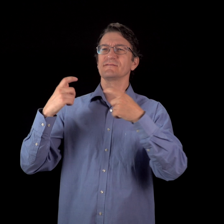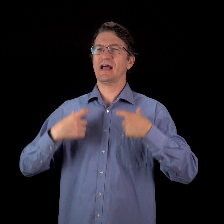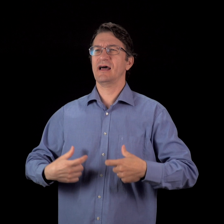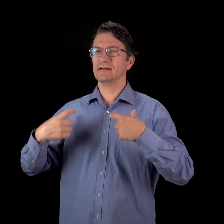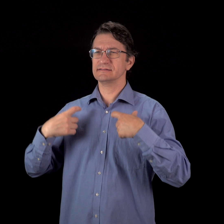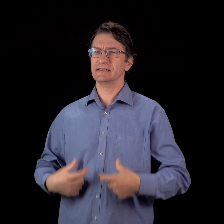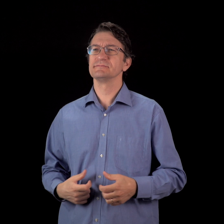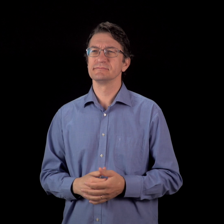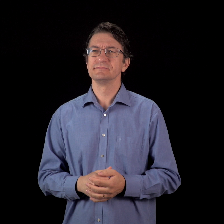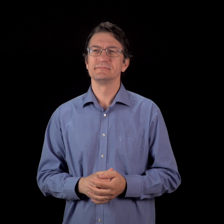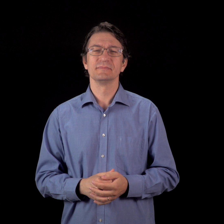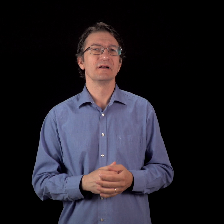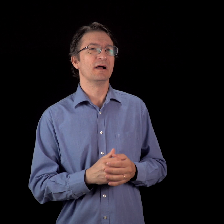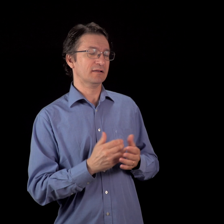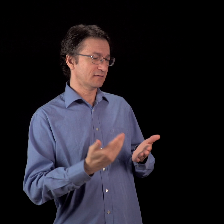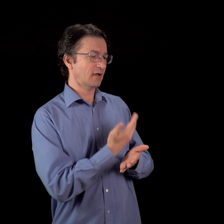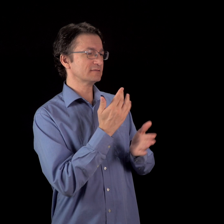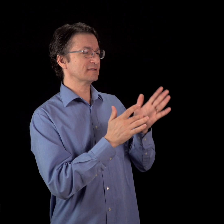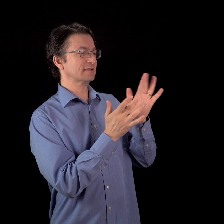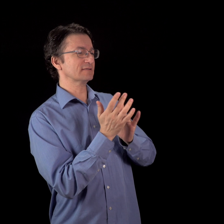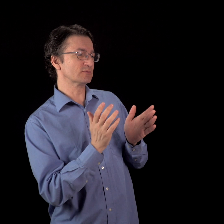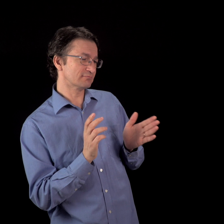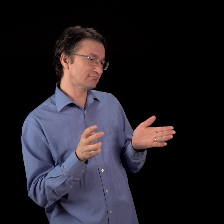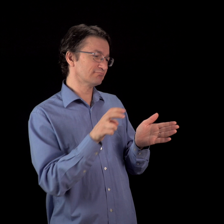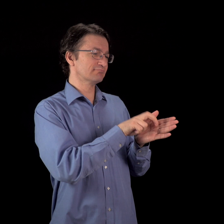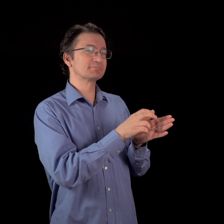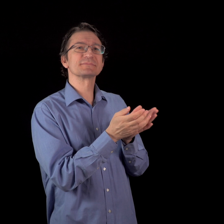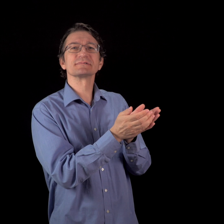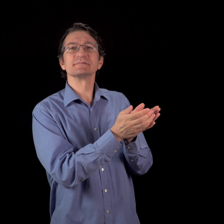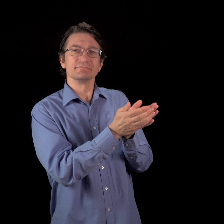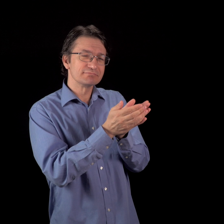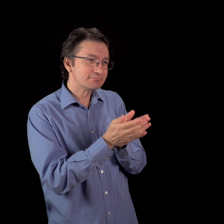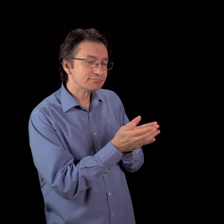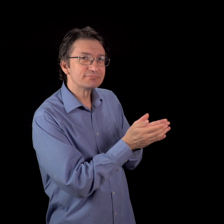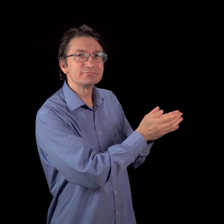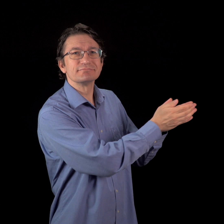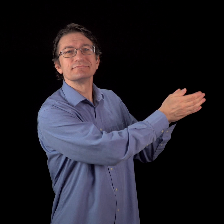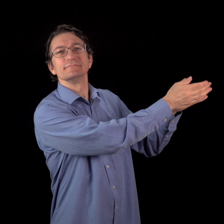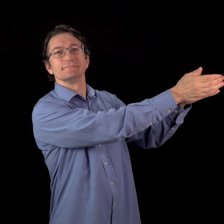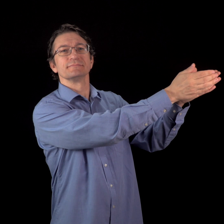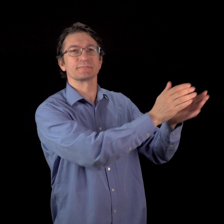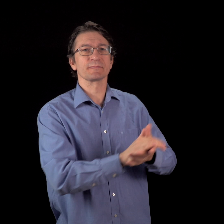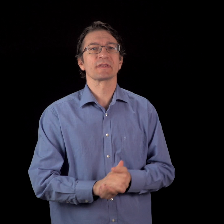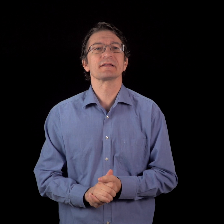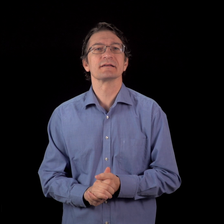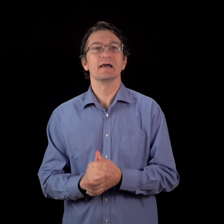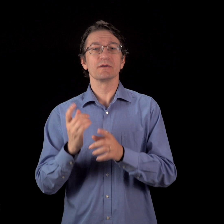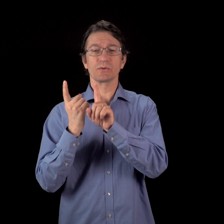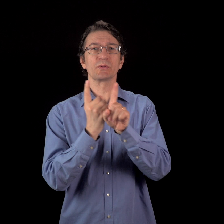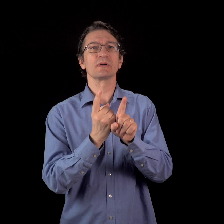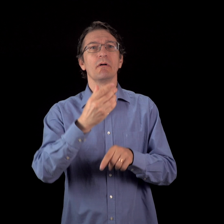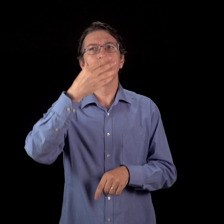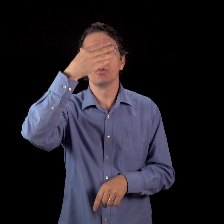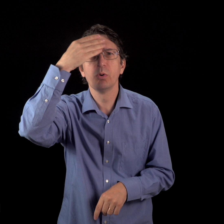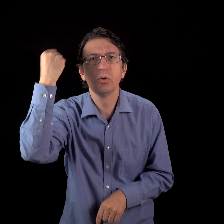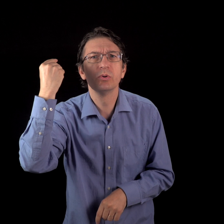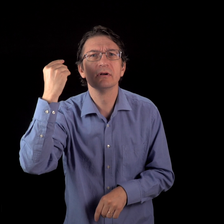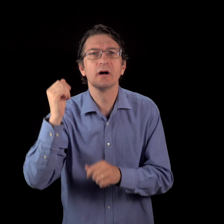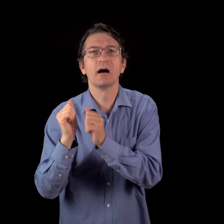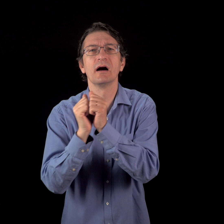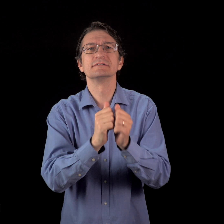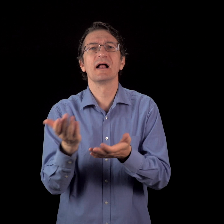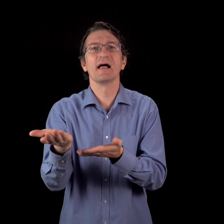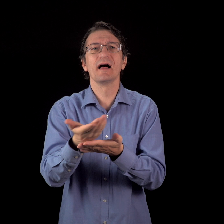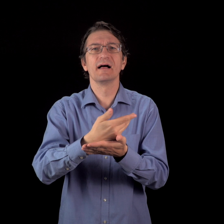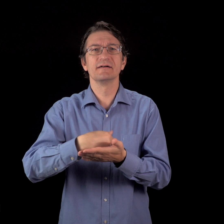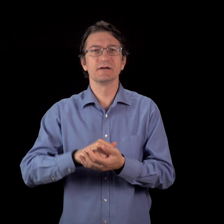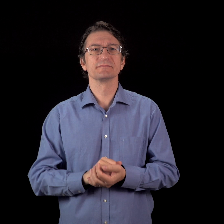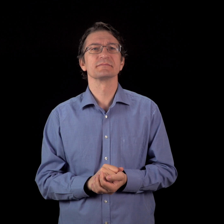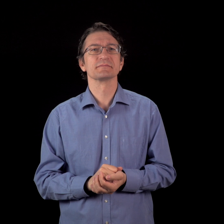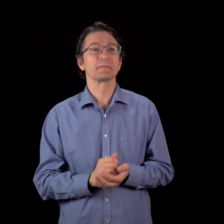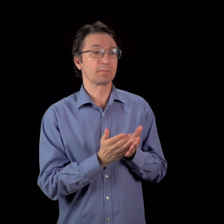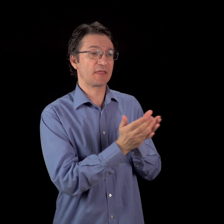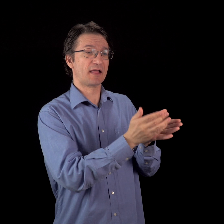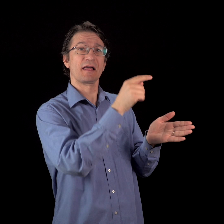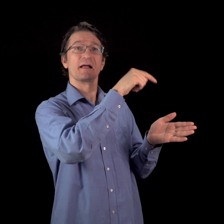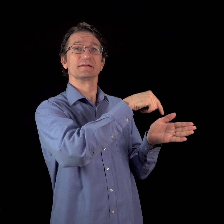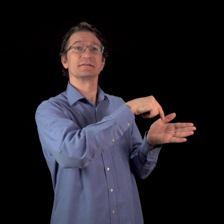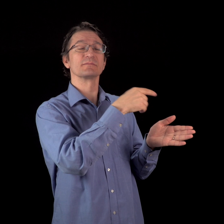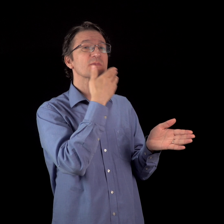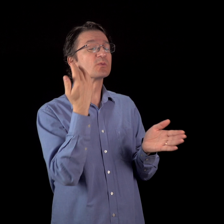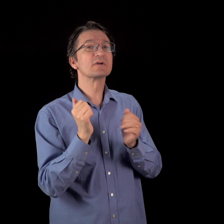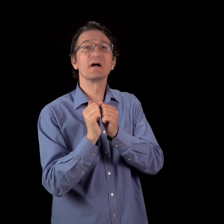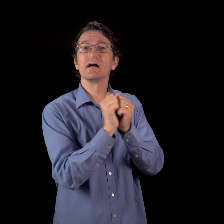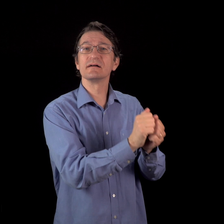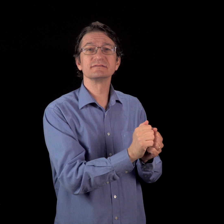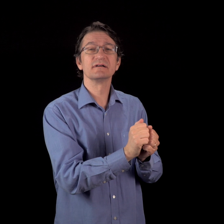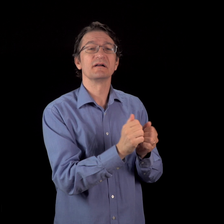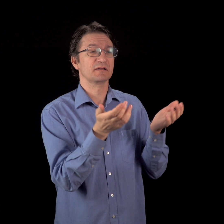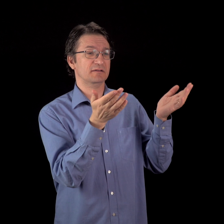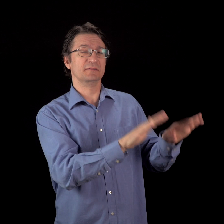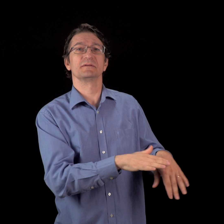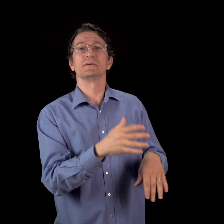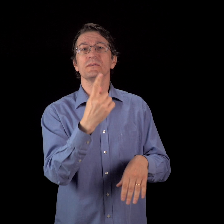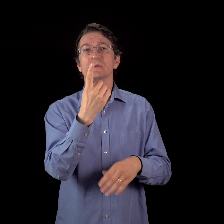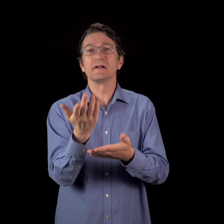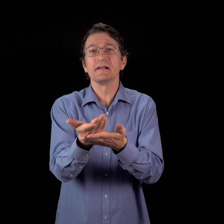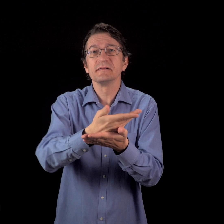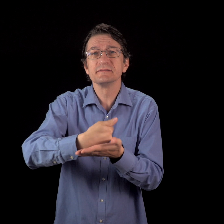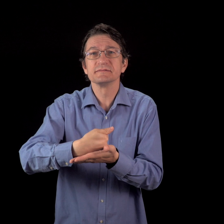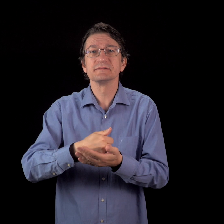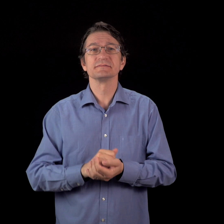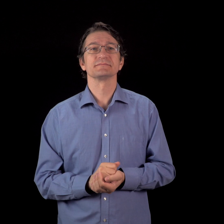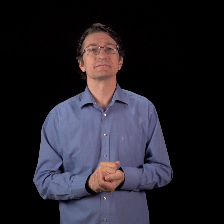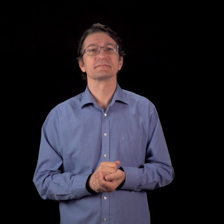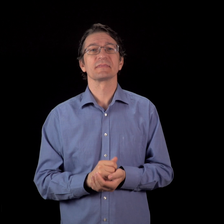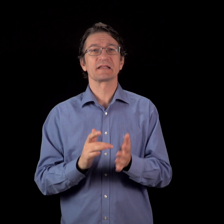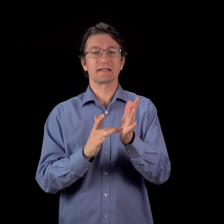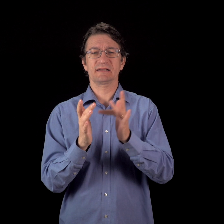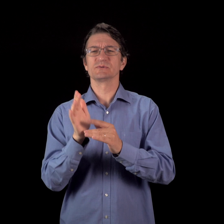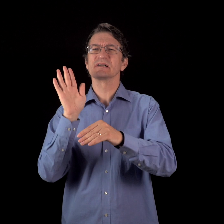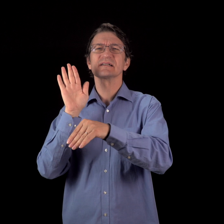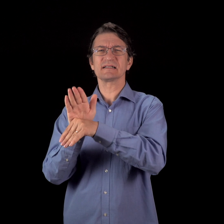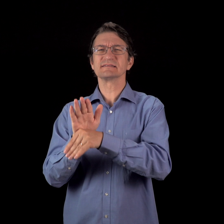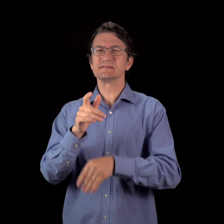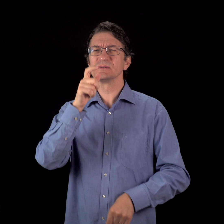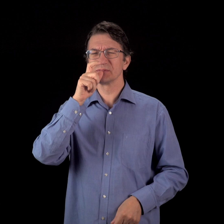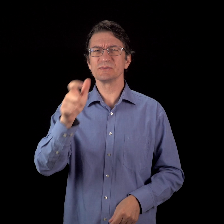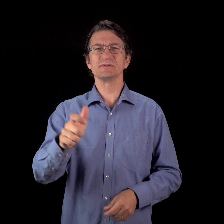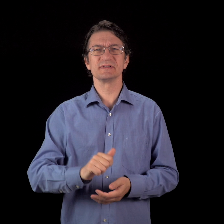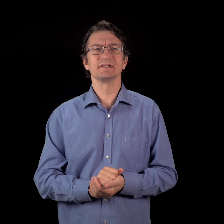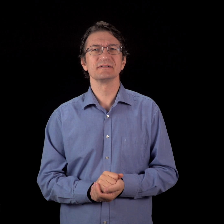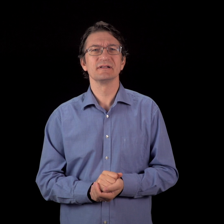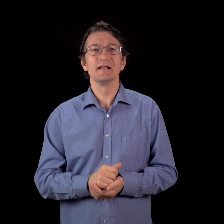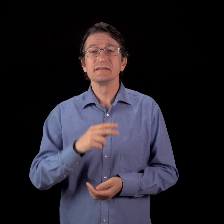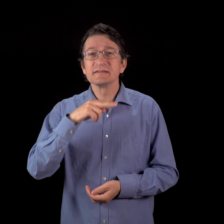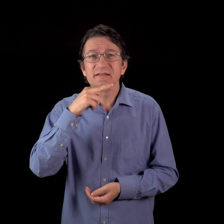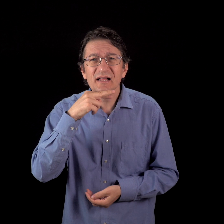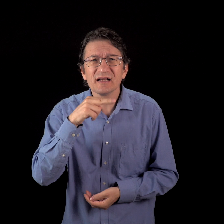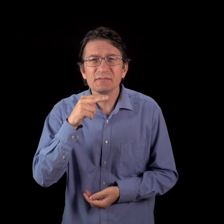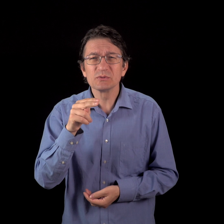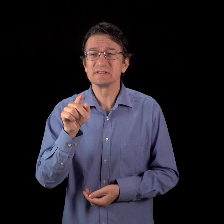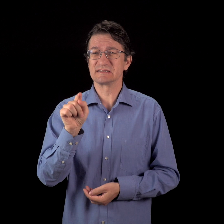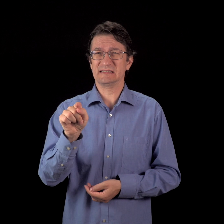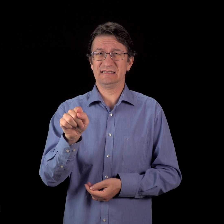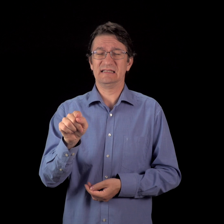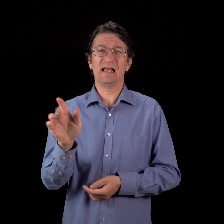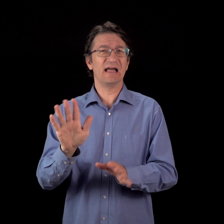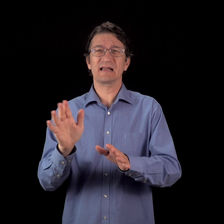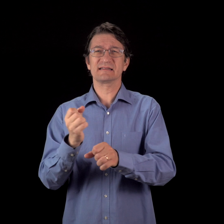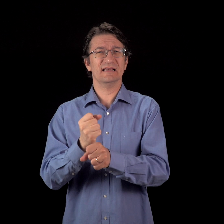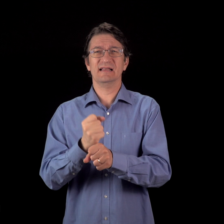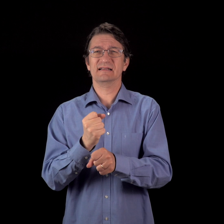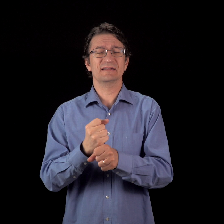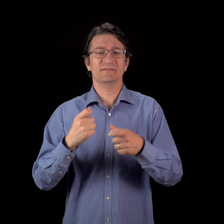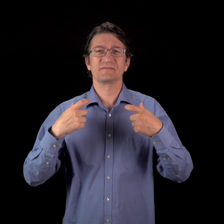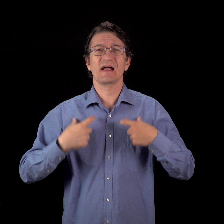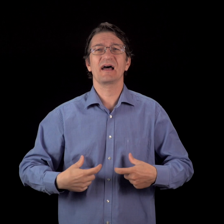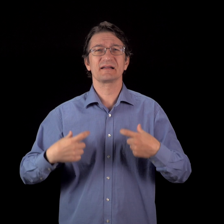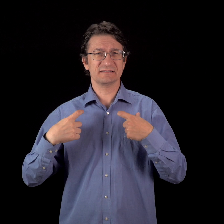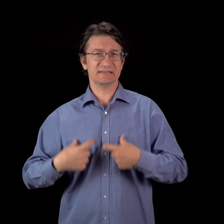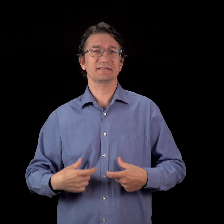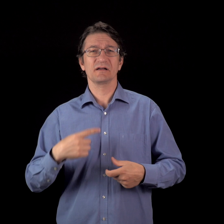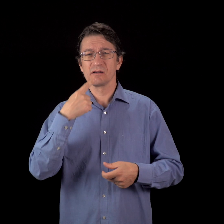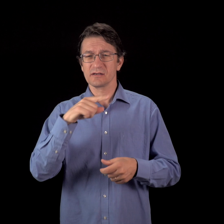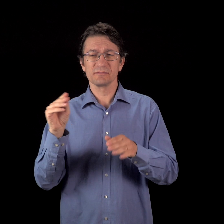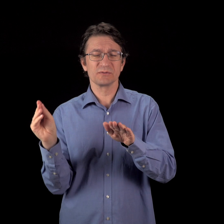Now the disciples had forgotten to take bread, except for one loaf they had with them in the boat. “Watch out!” He cautioned them.